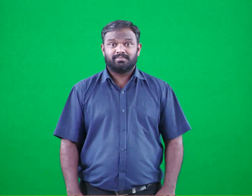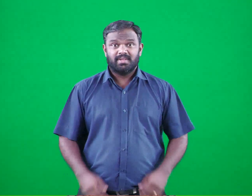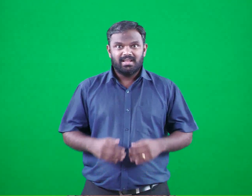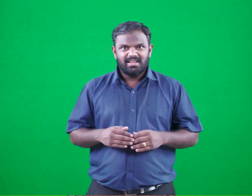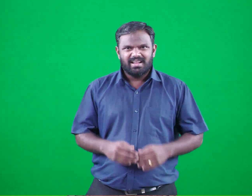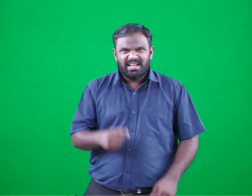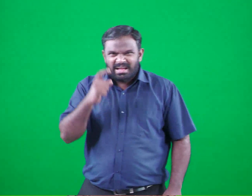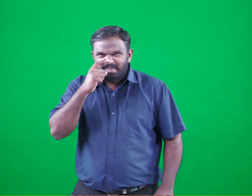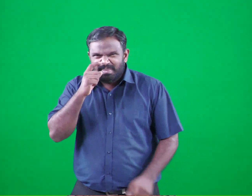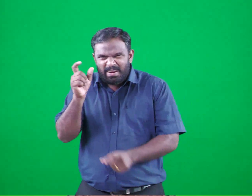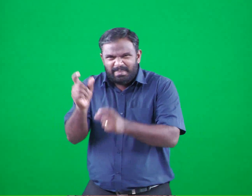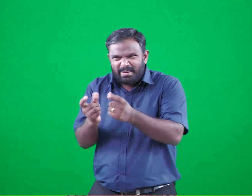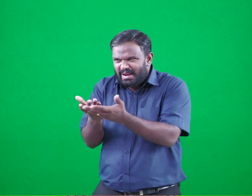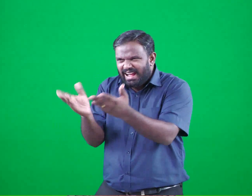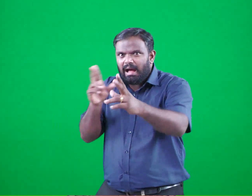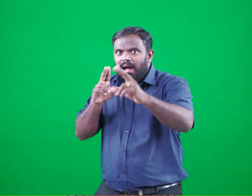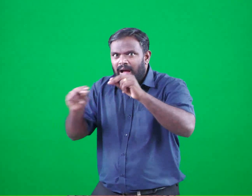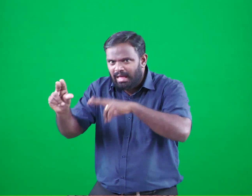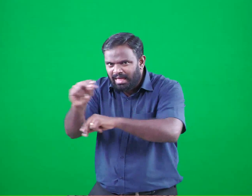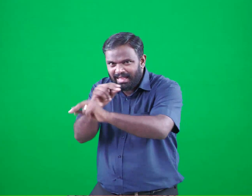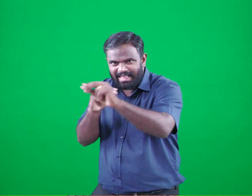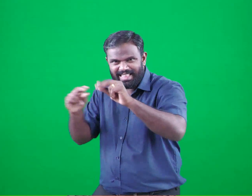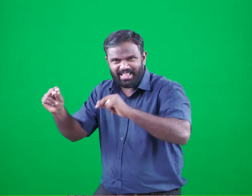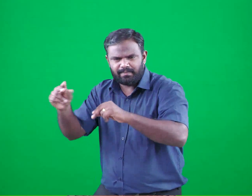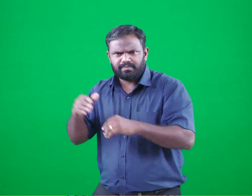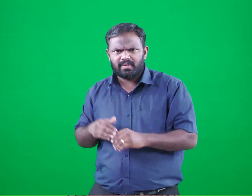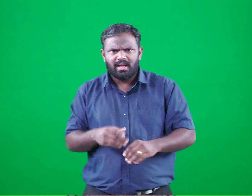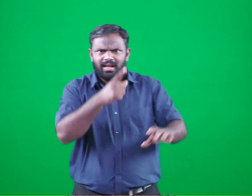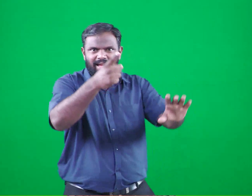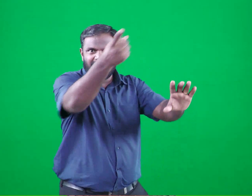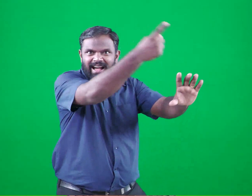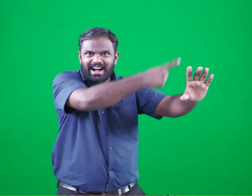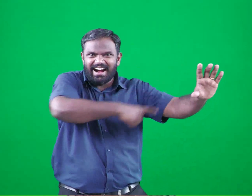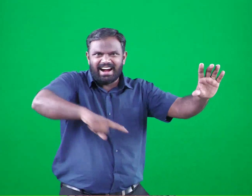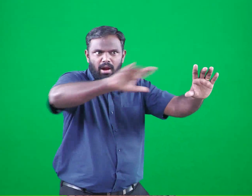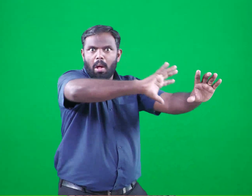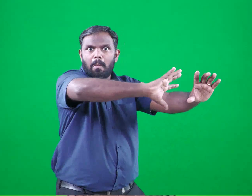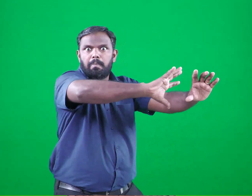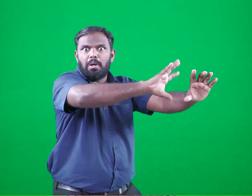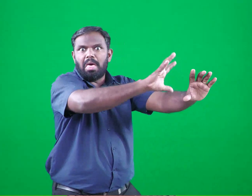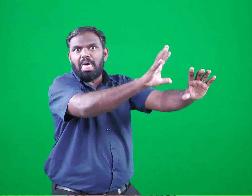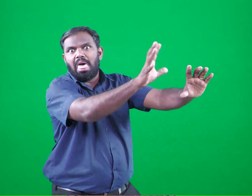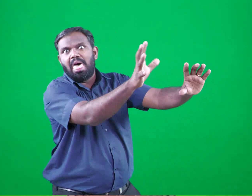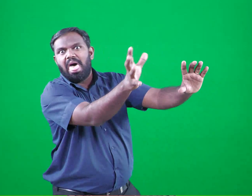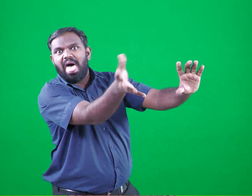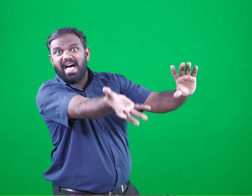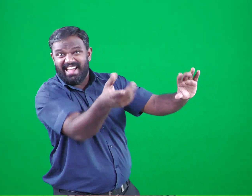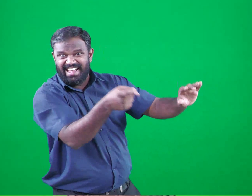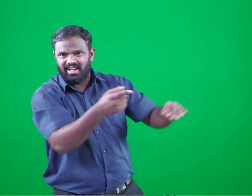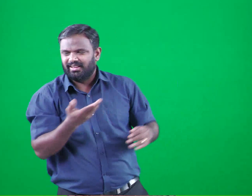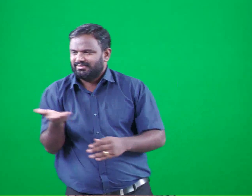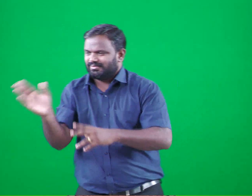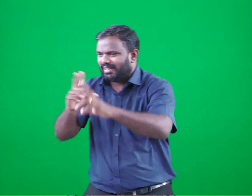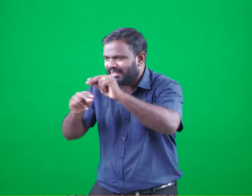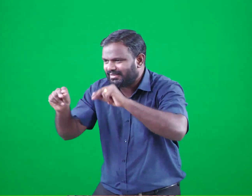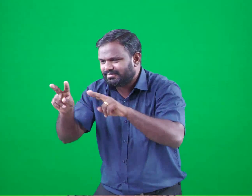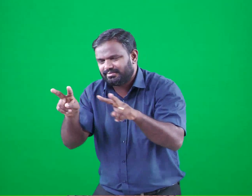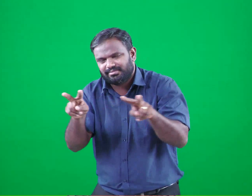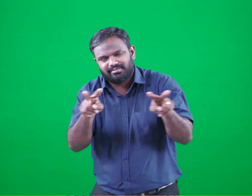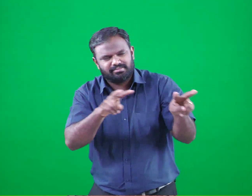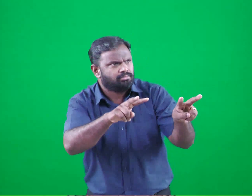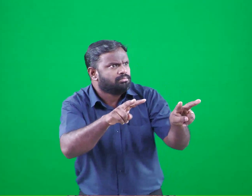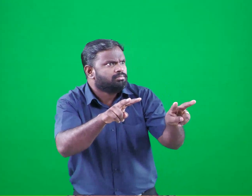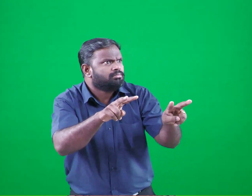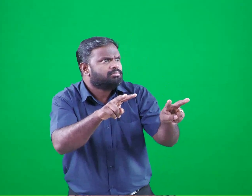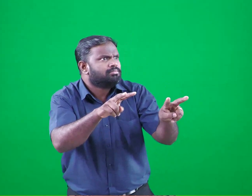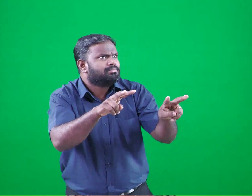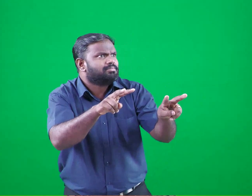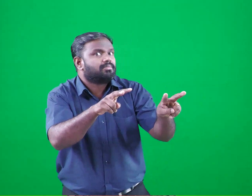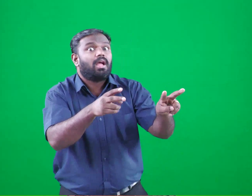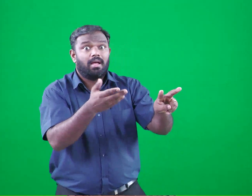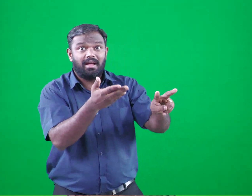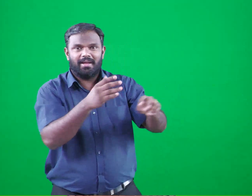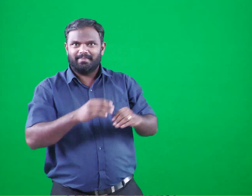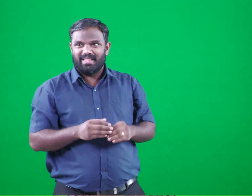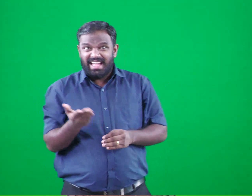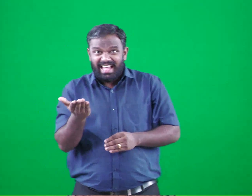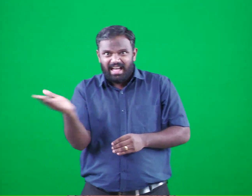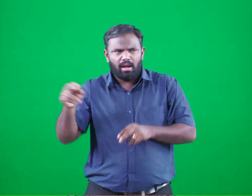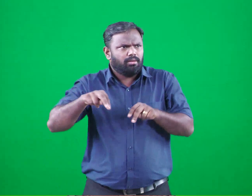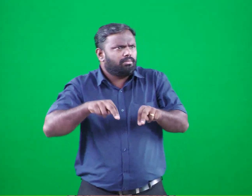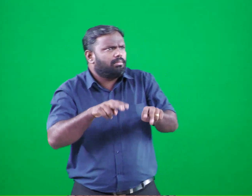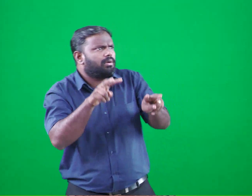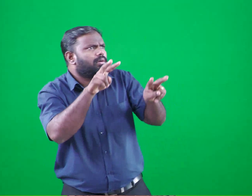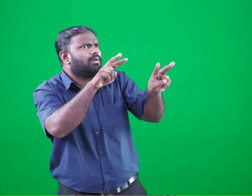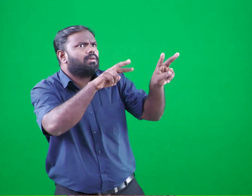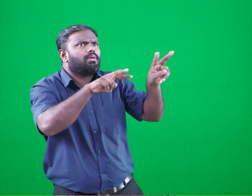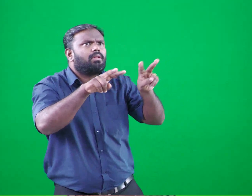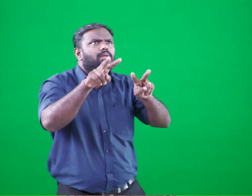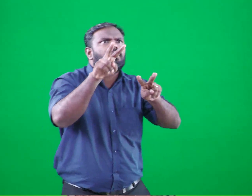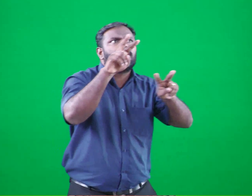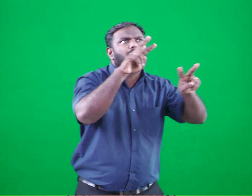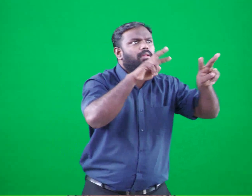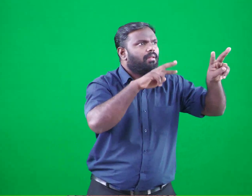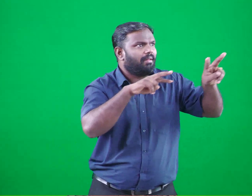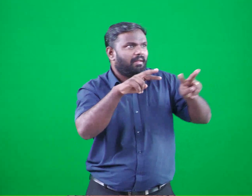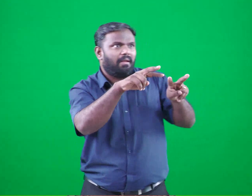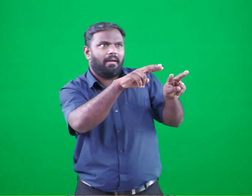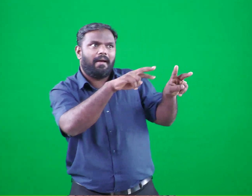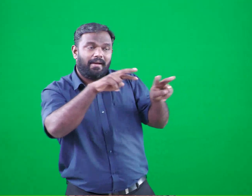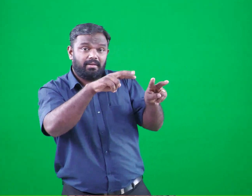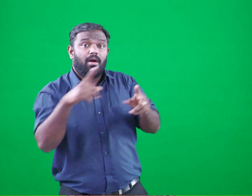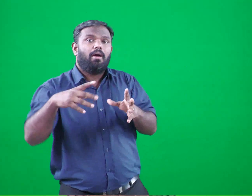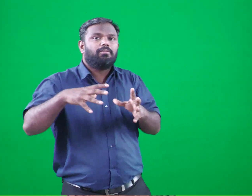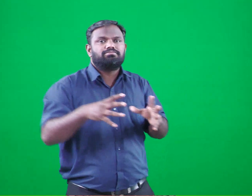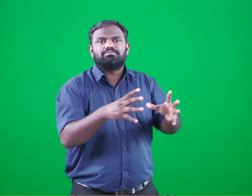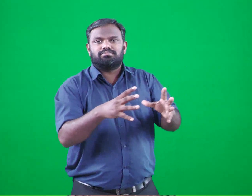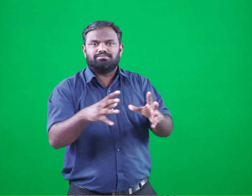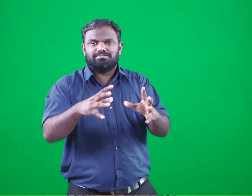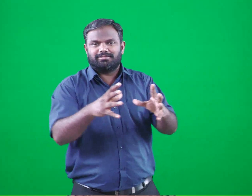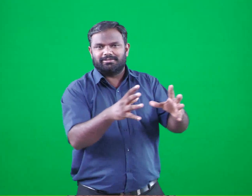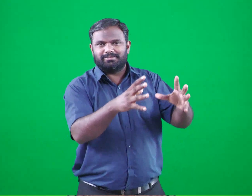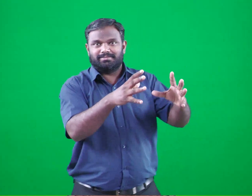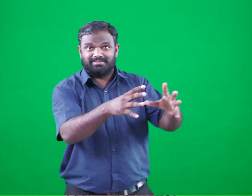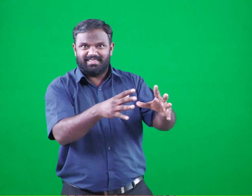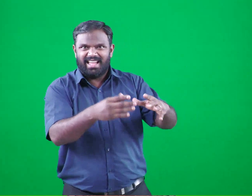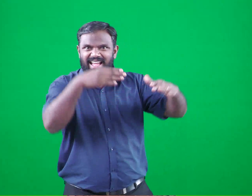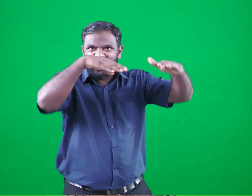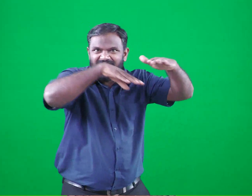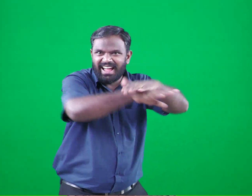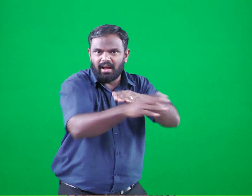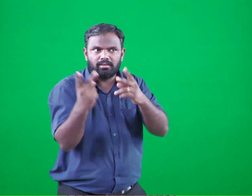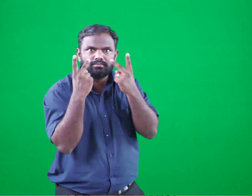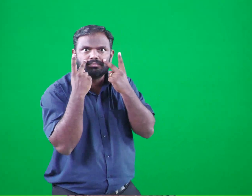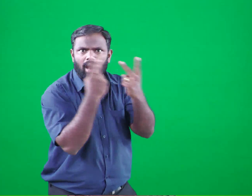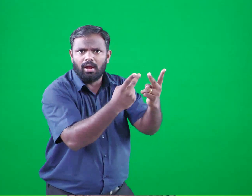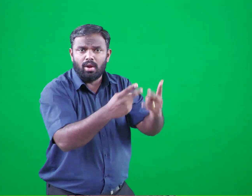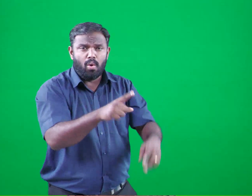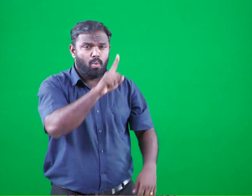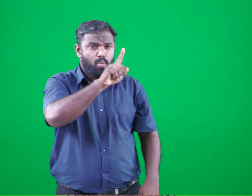But when they looked up, they saw that the stone had been rolled away, even though it was extremely large.